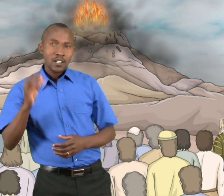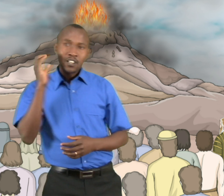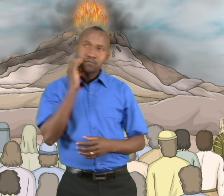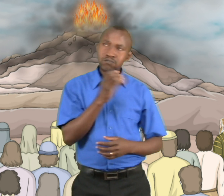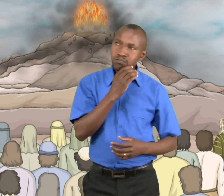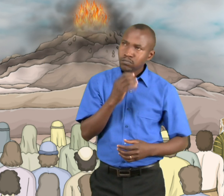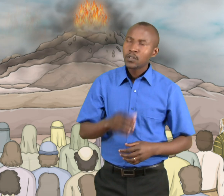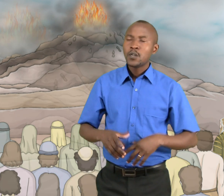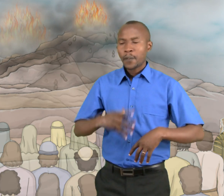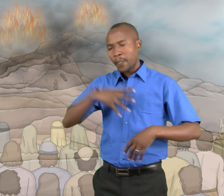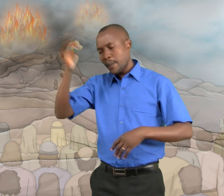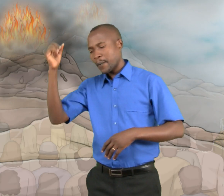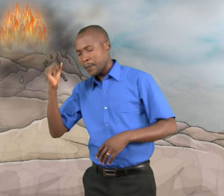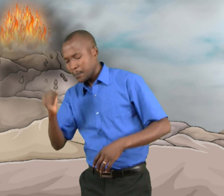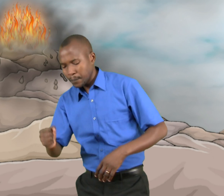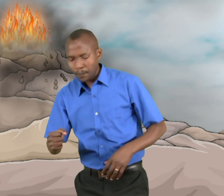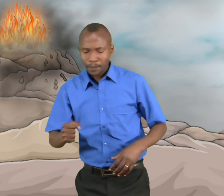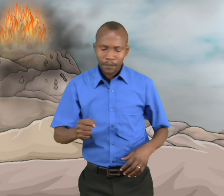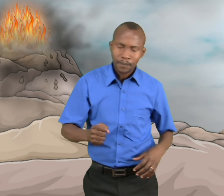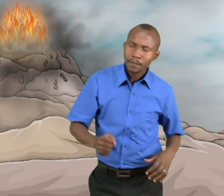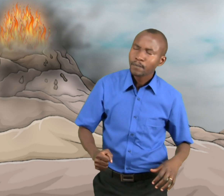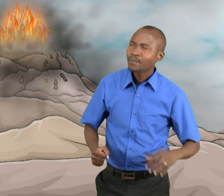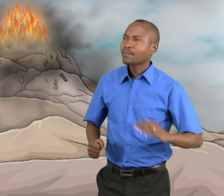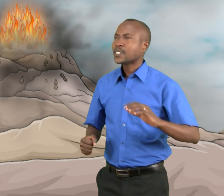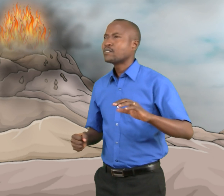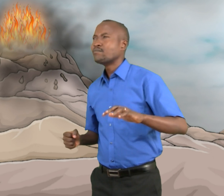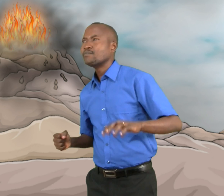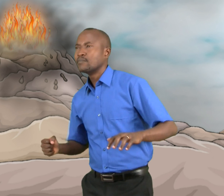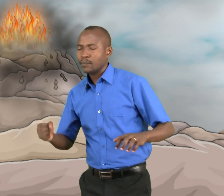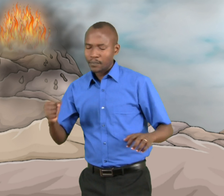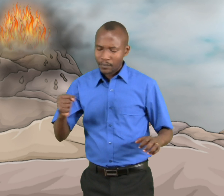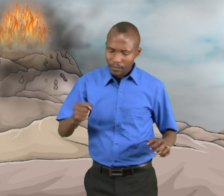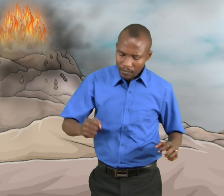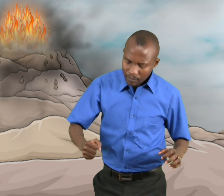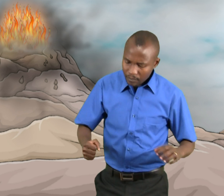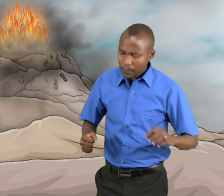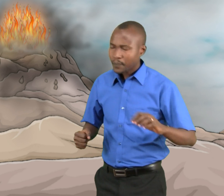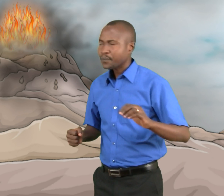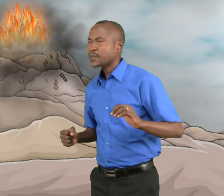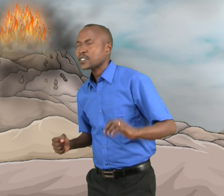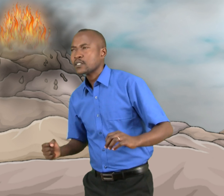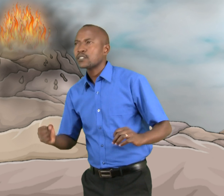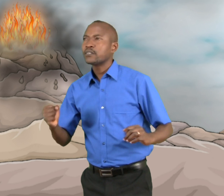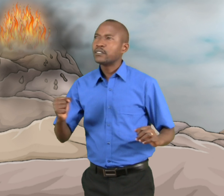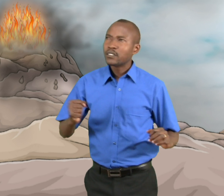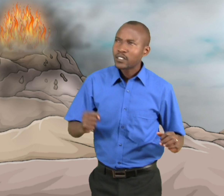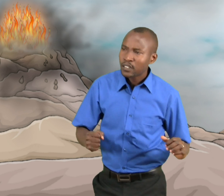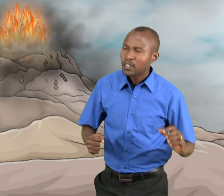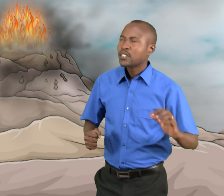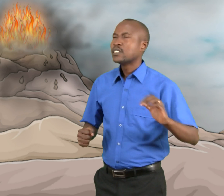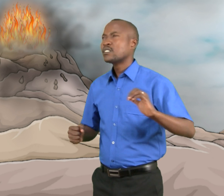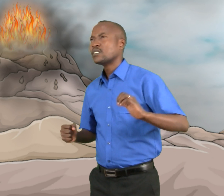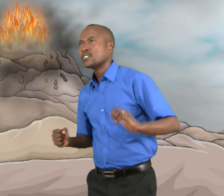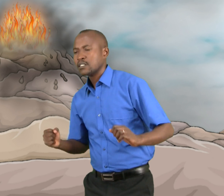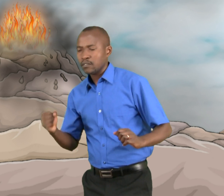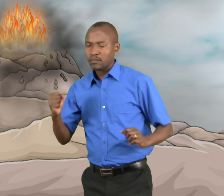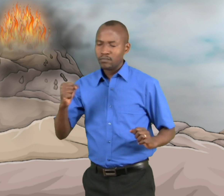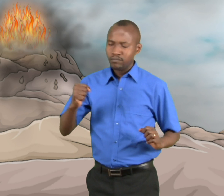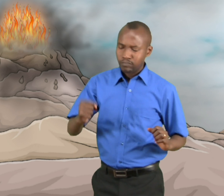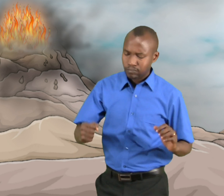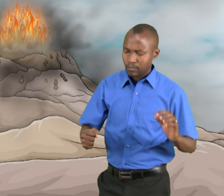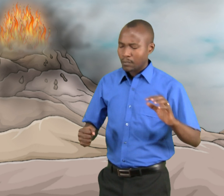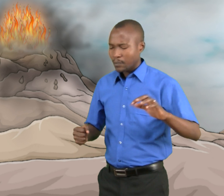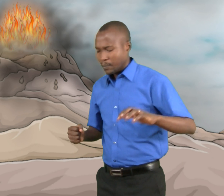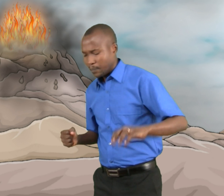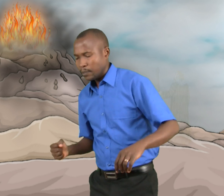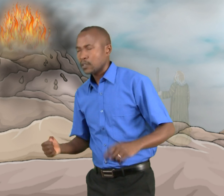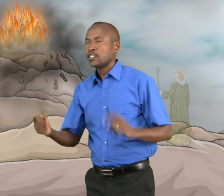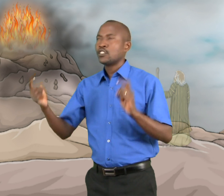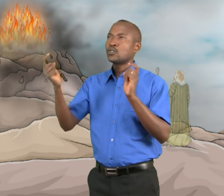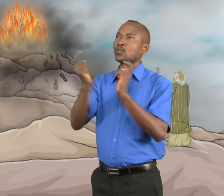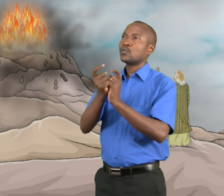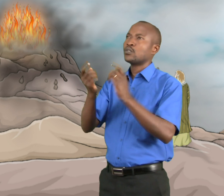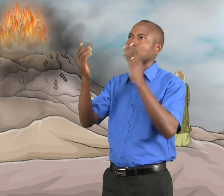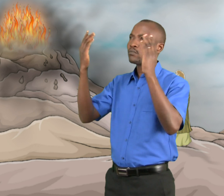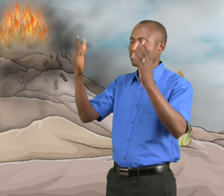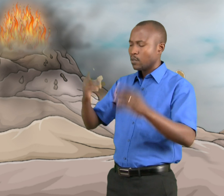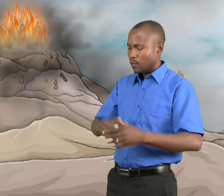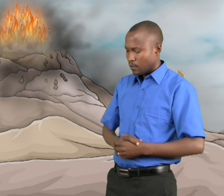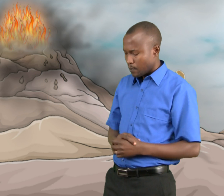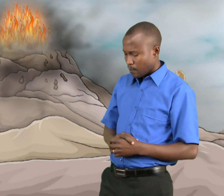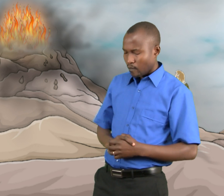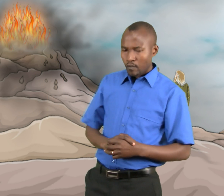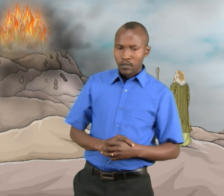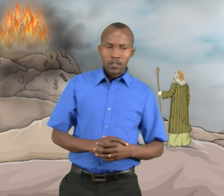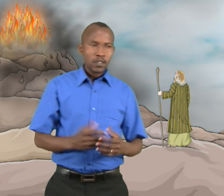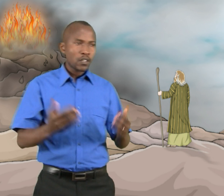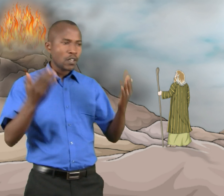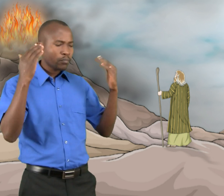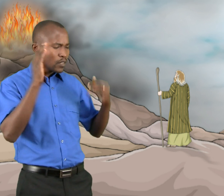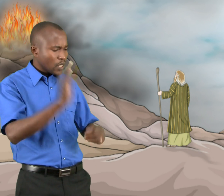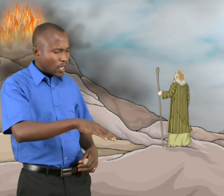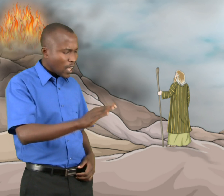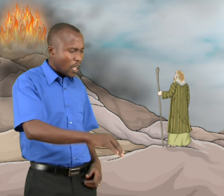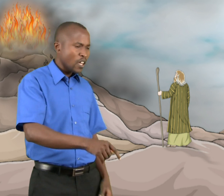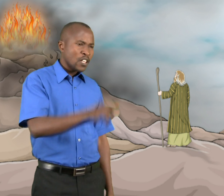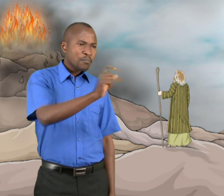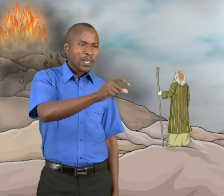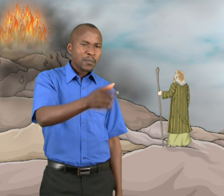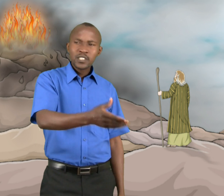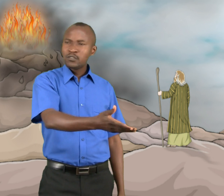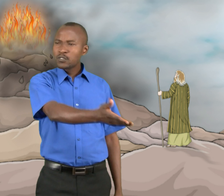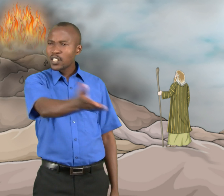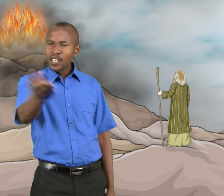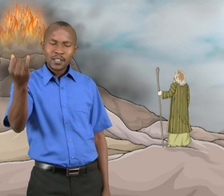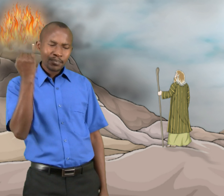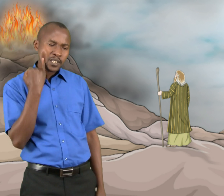The LORD descended to the top of Mount Sinai and called Moses to the summit.